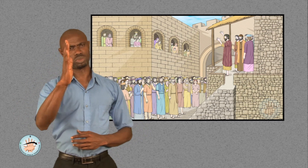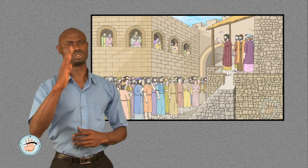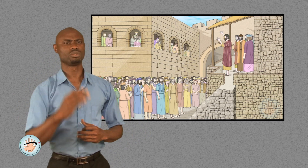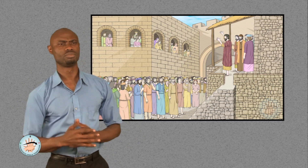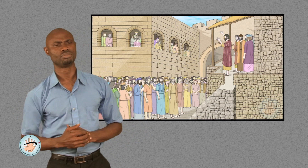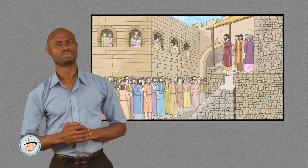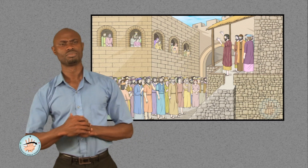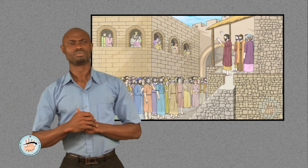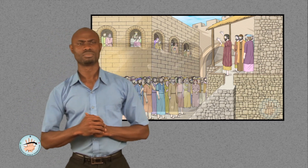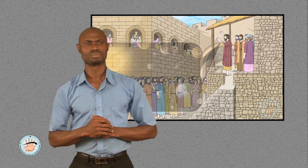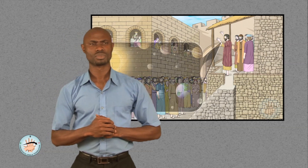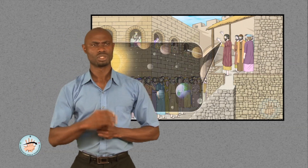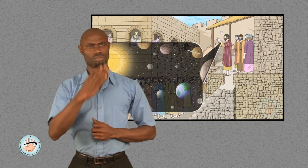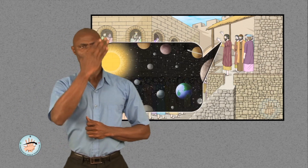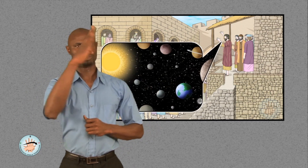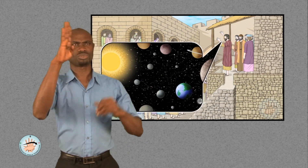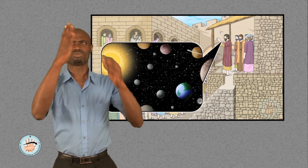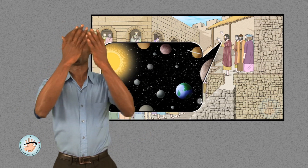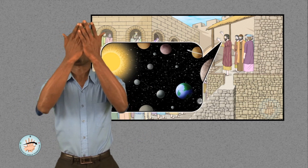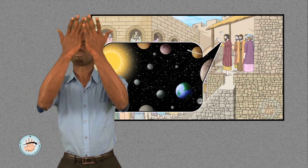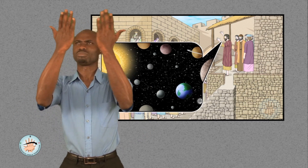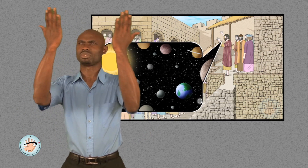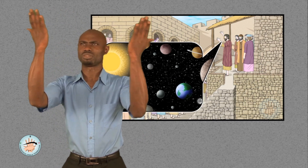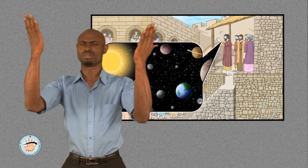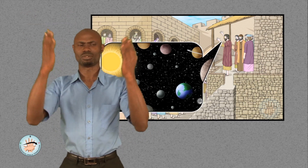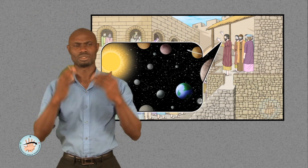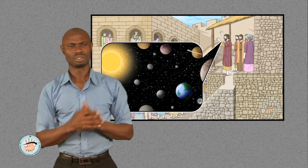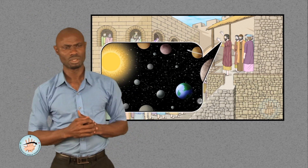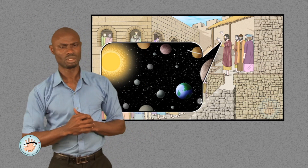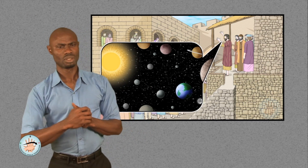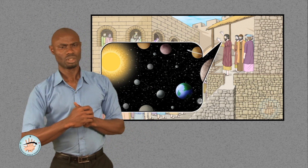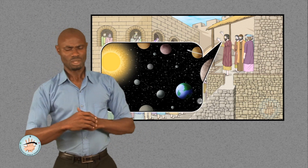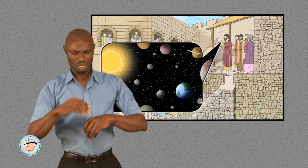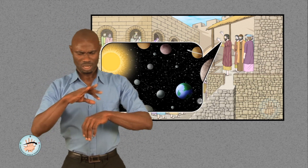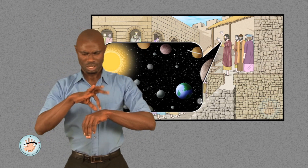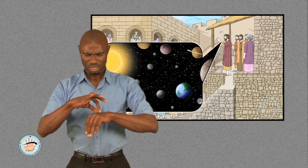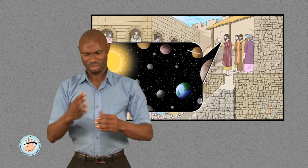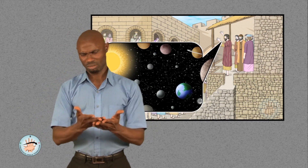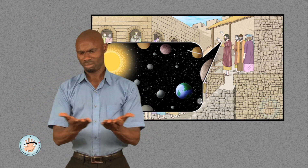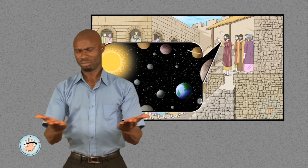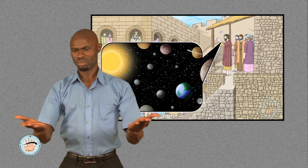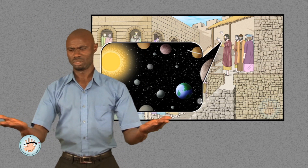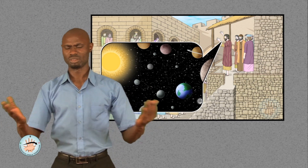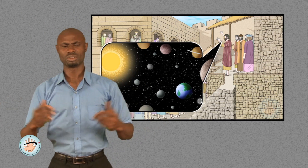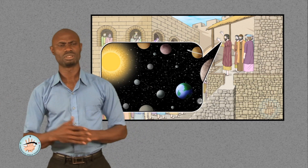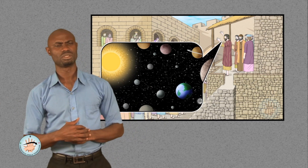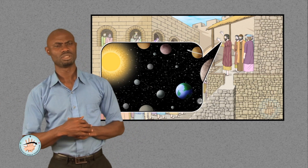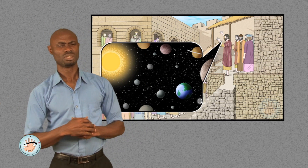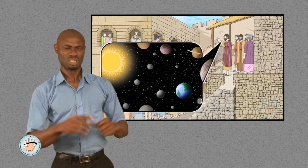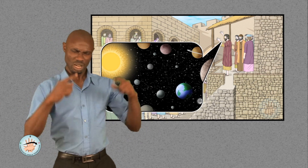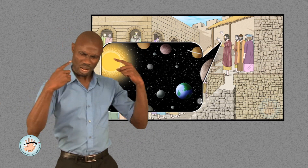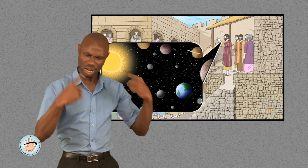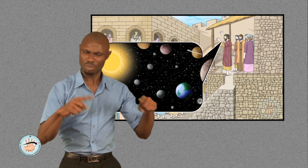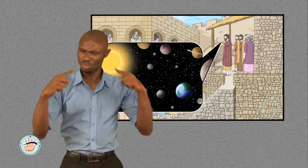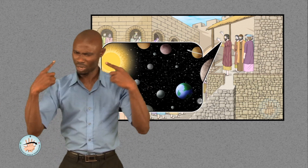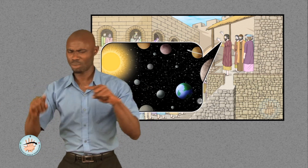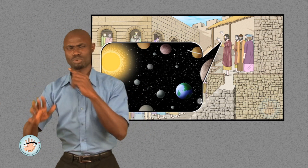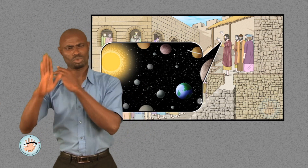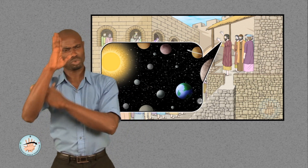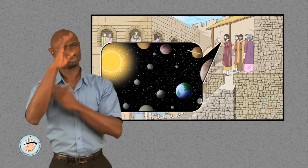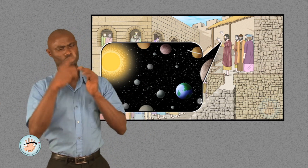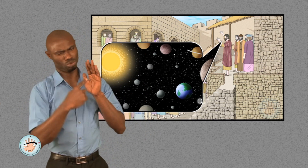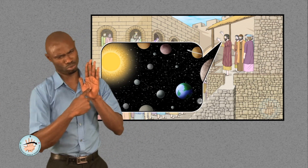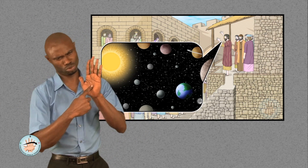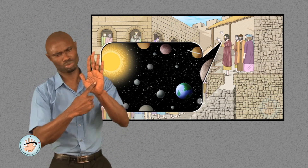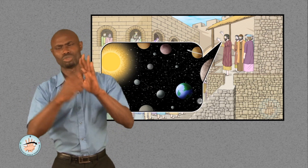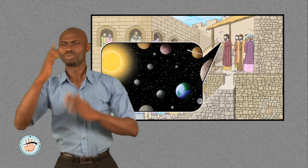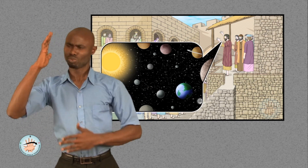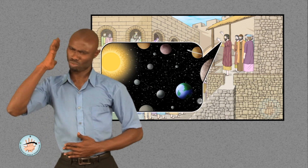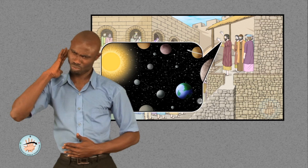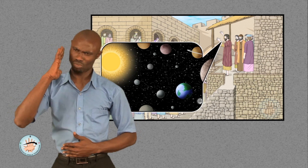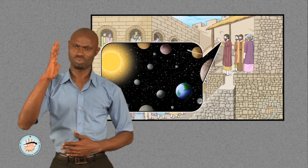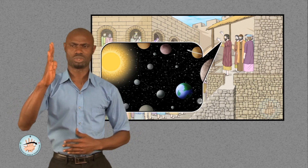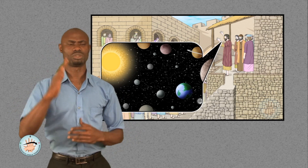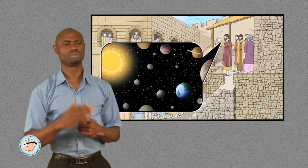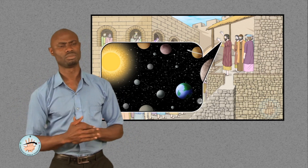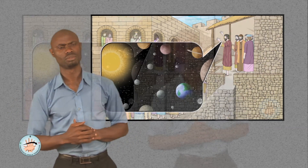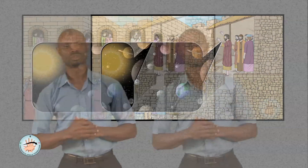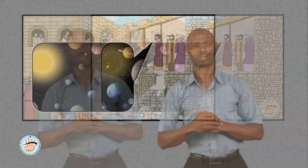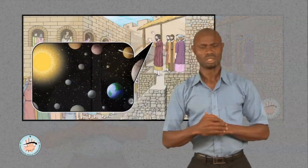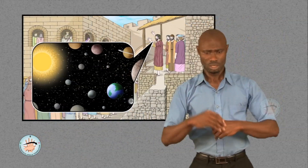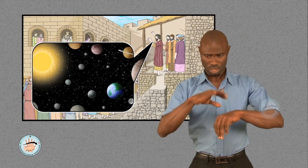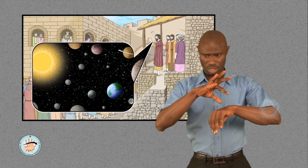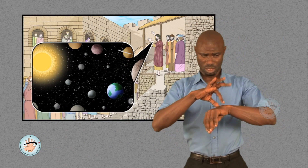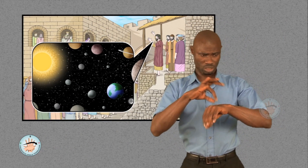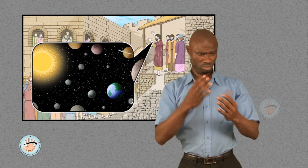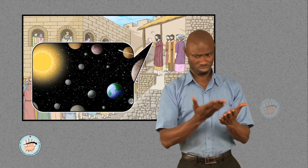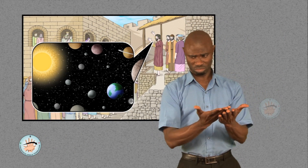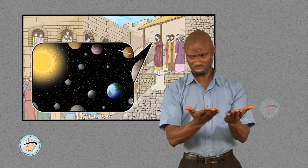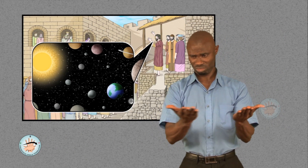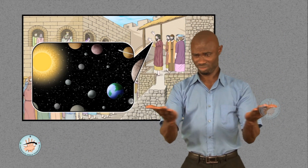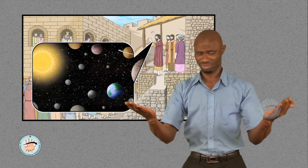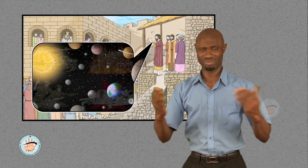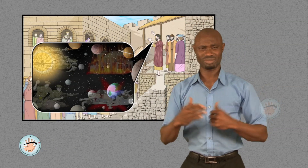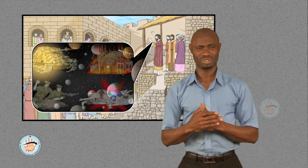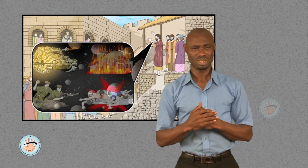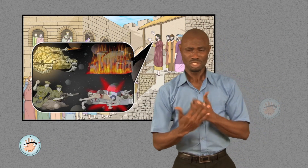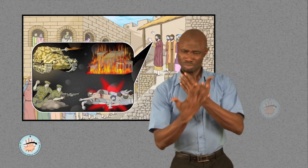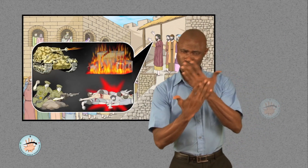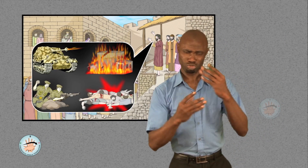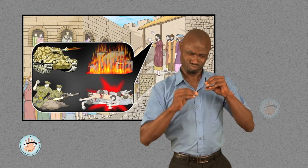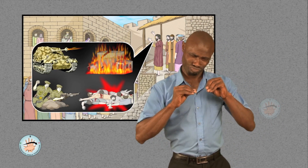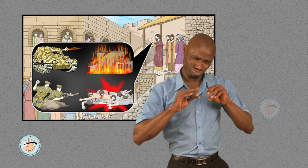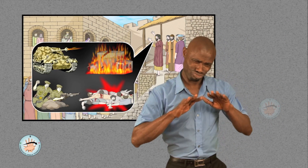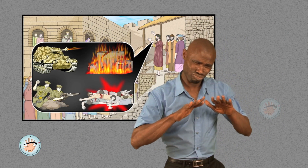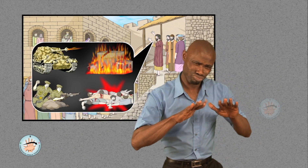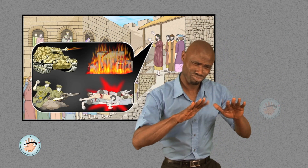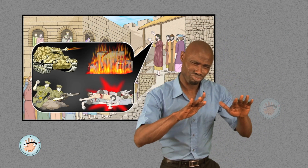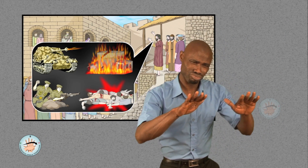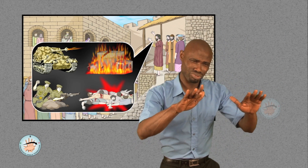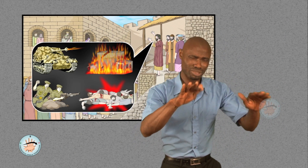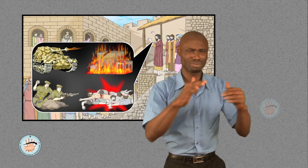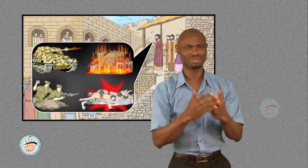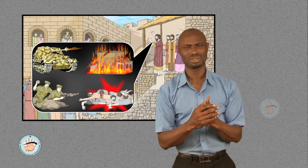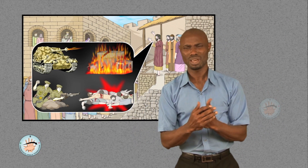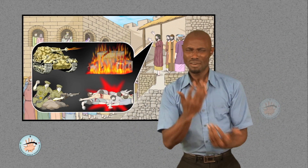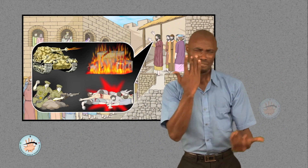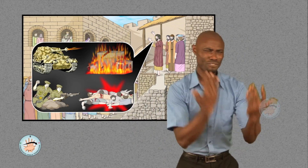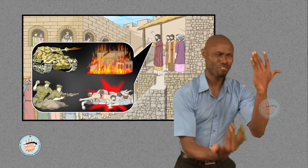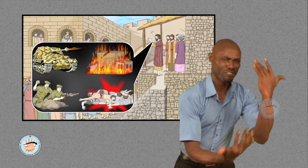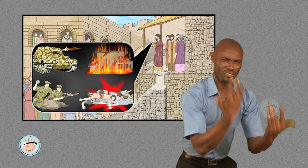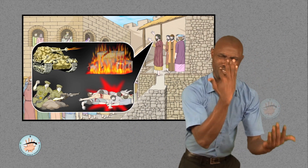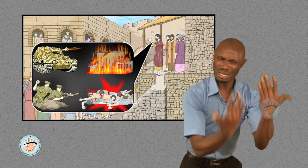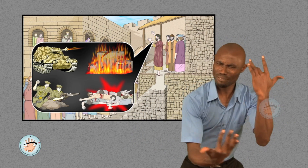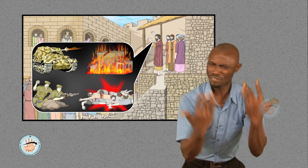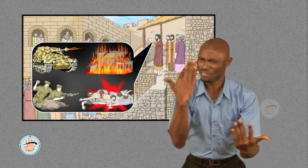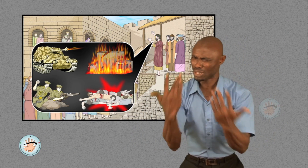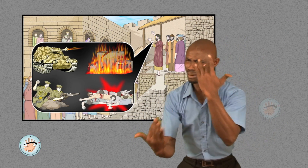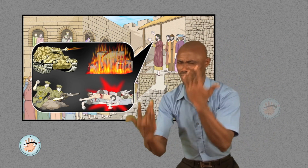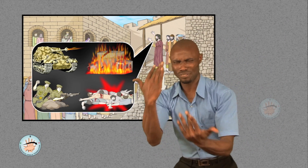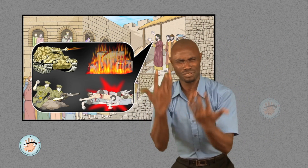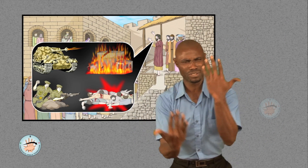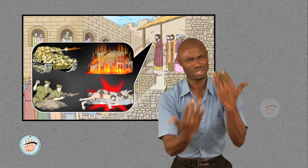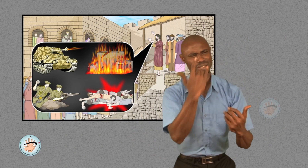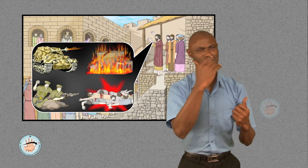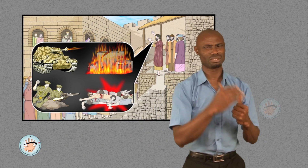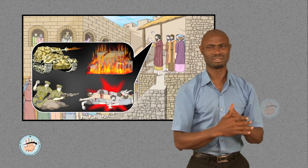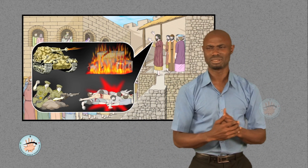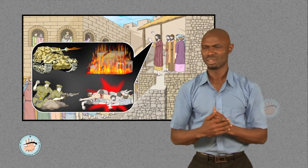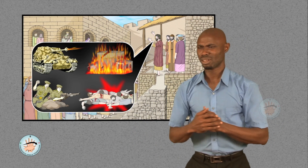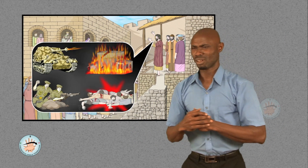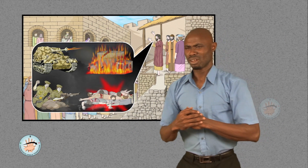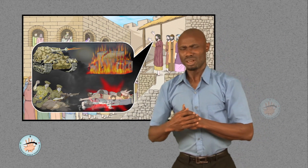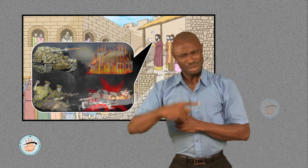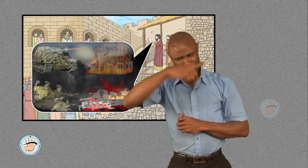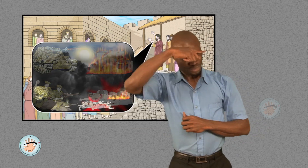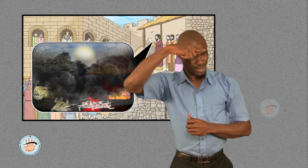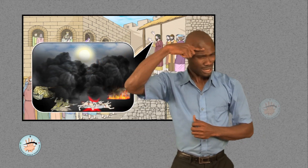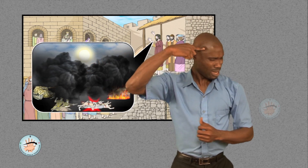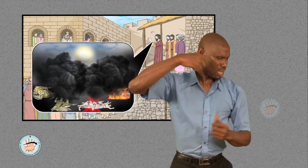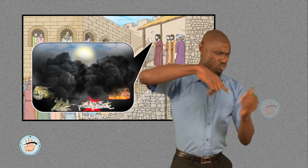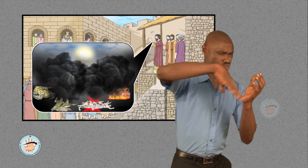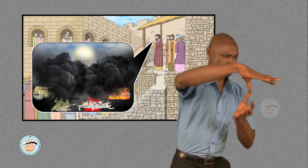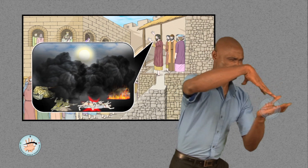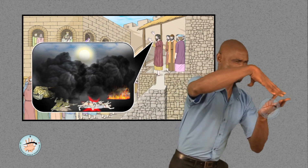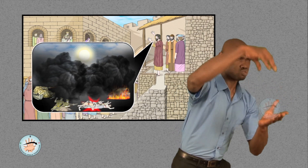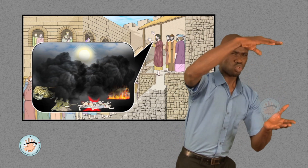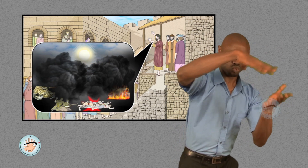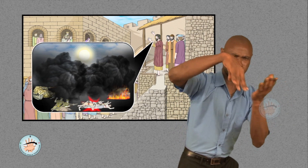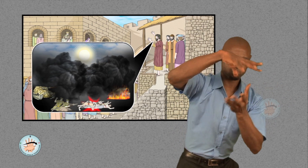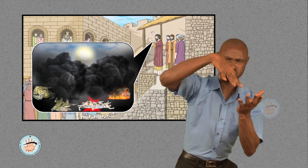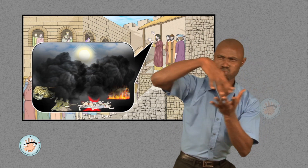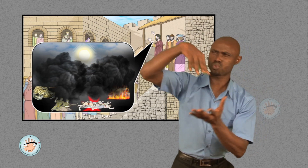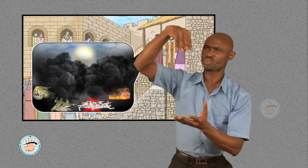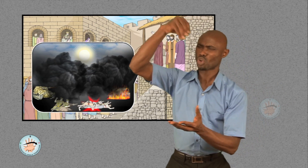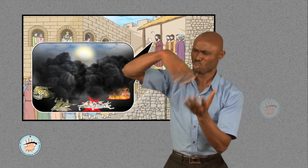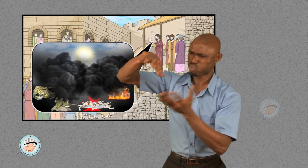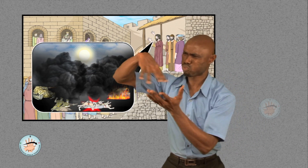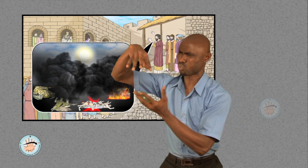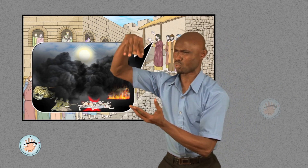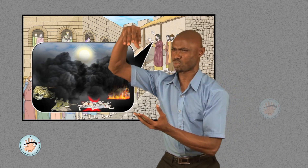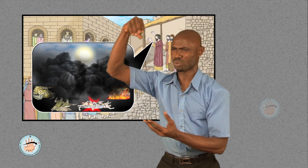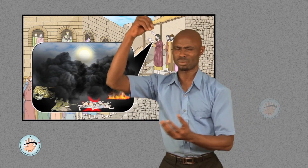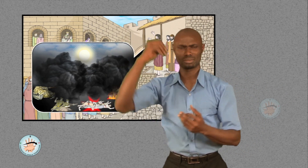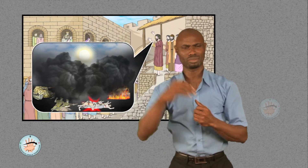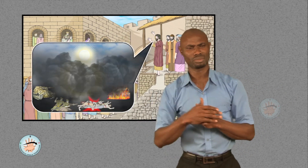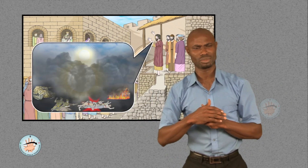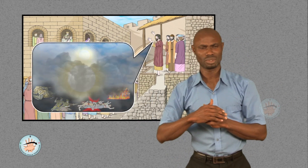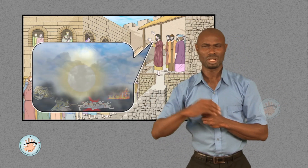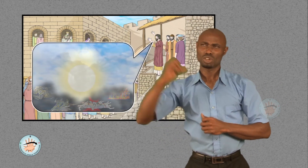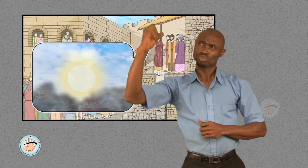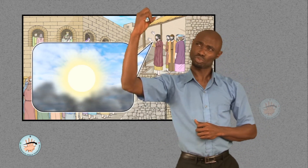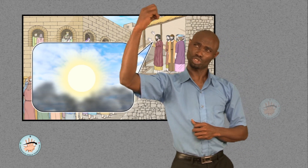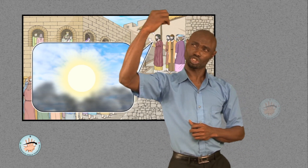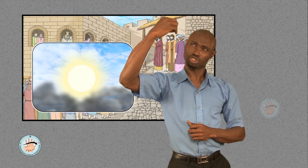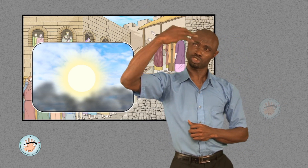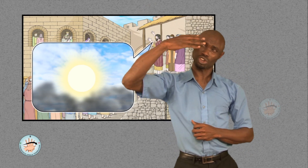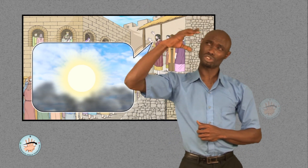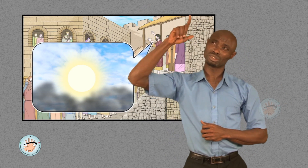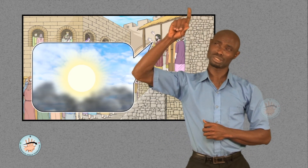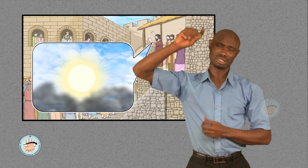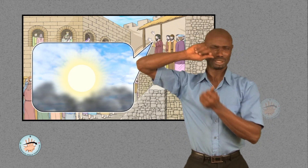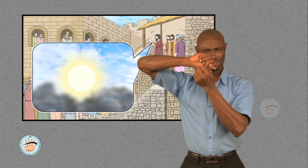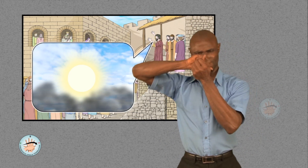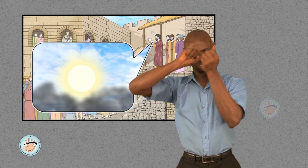I will show wonders in the heavens above and signs on the earth below, blood and fire and billows of smoke.